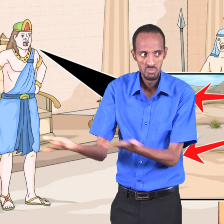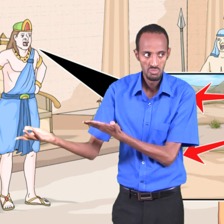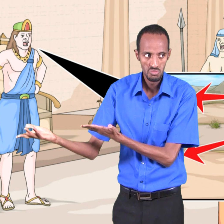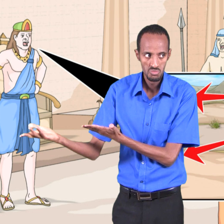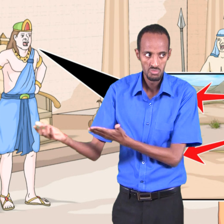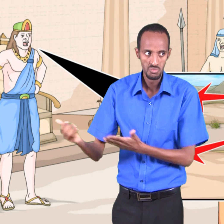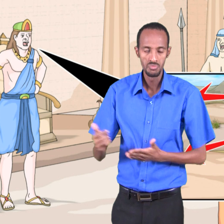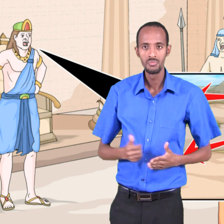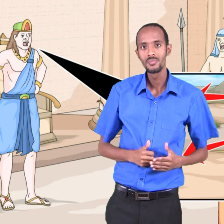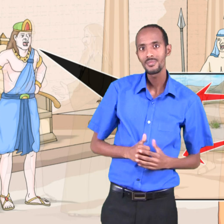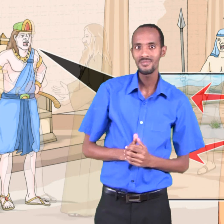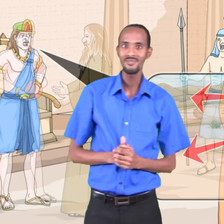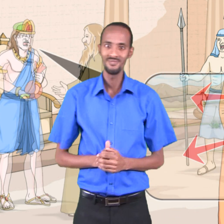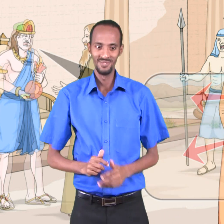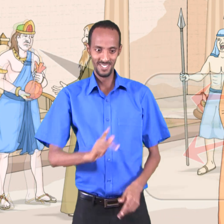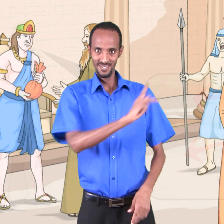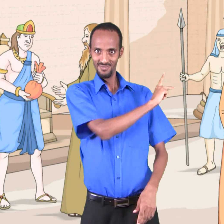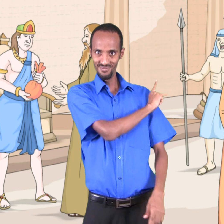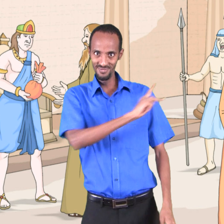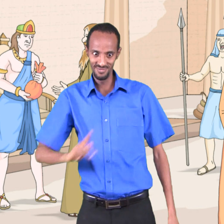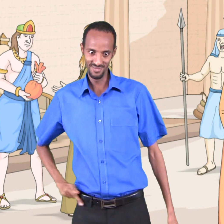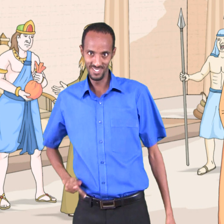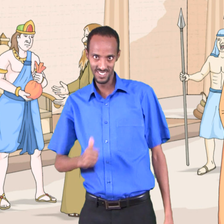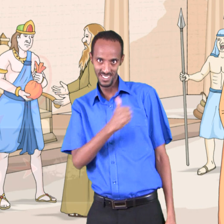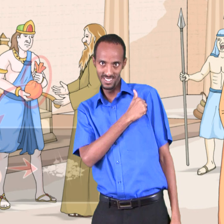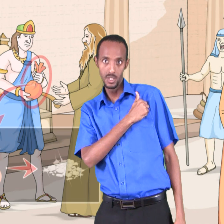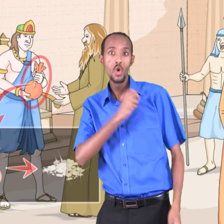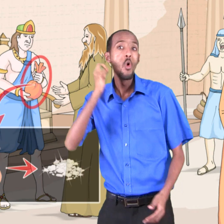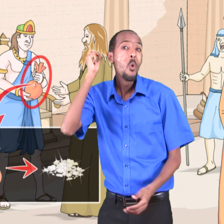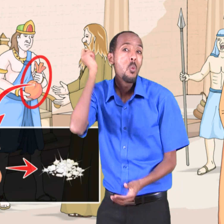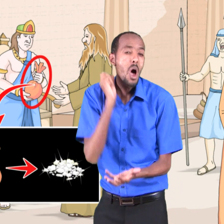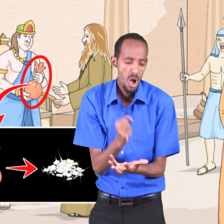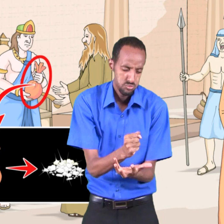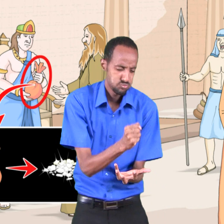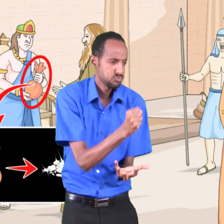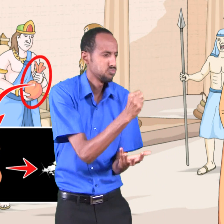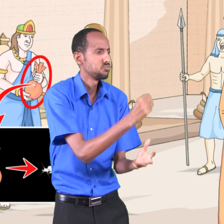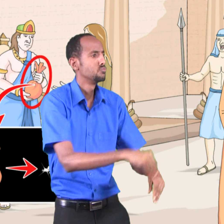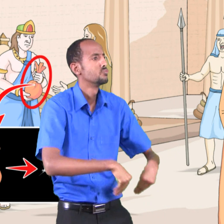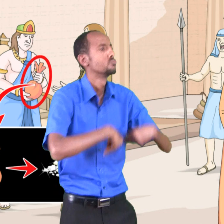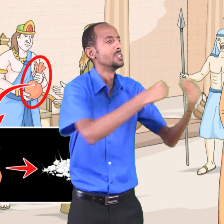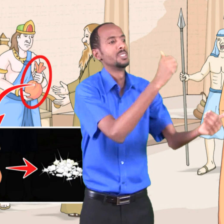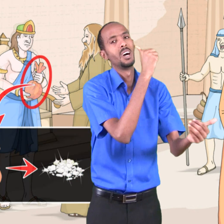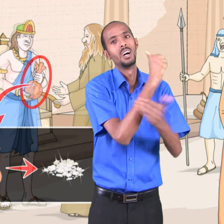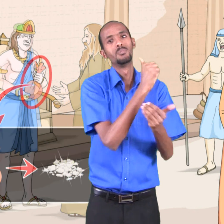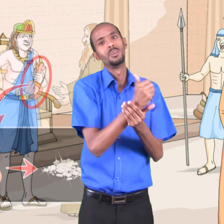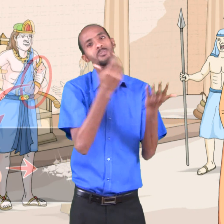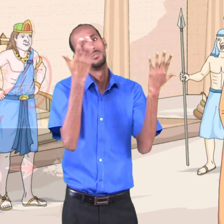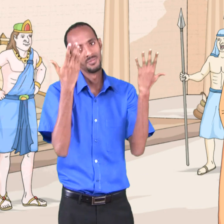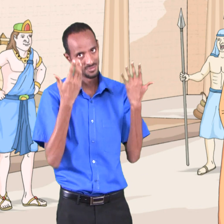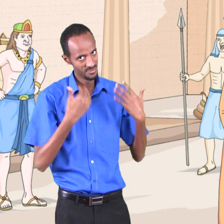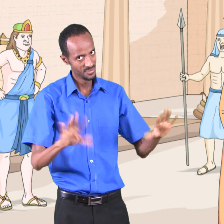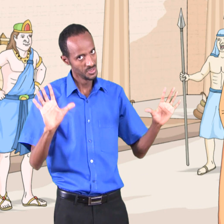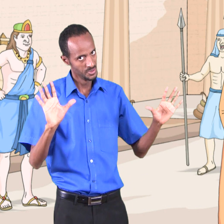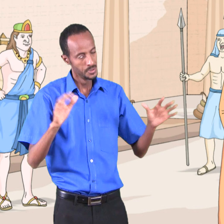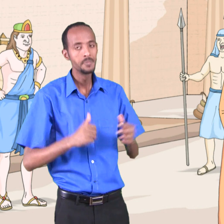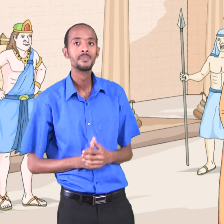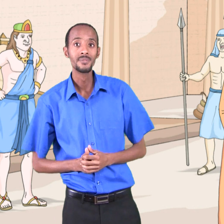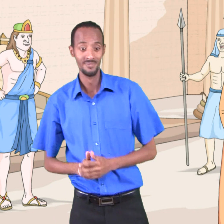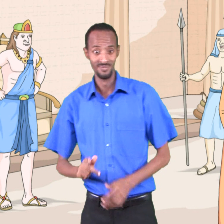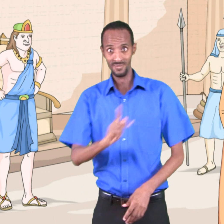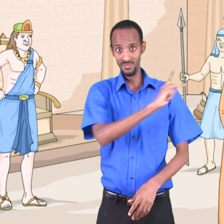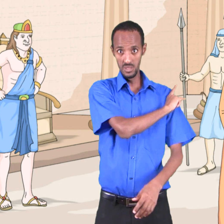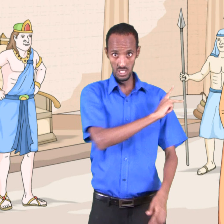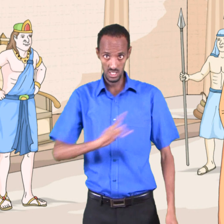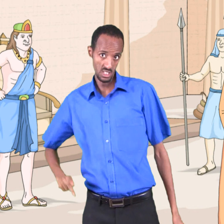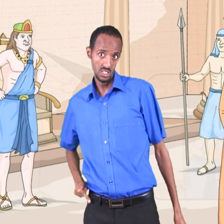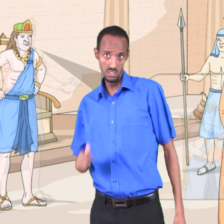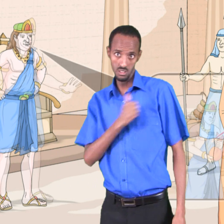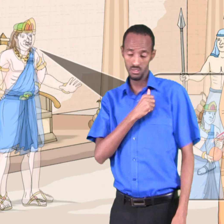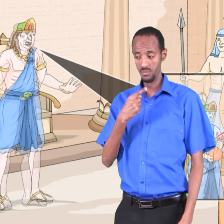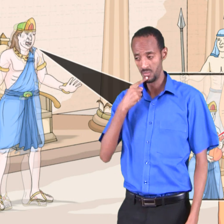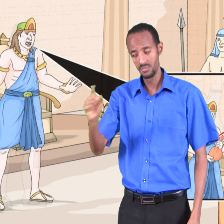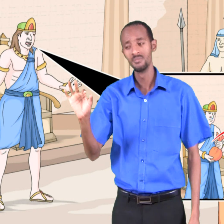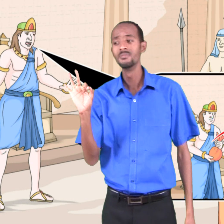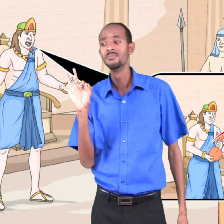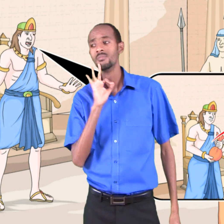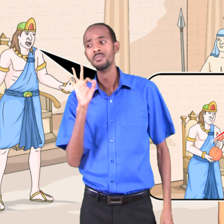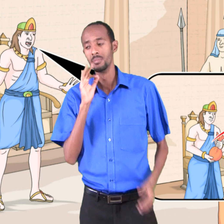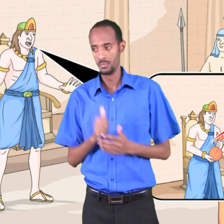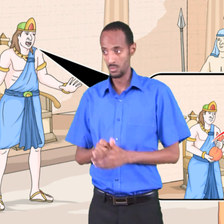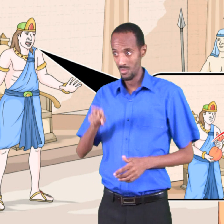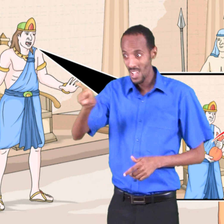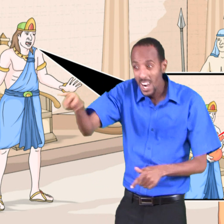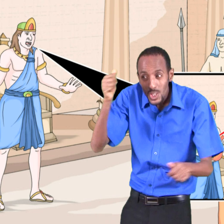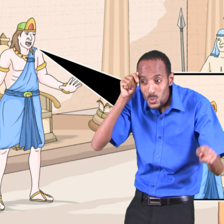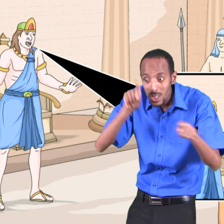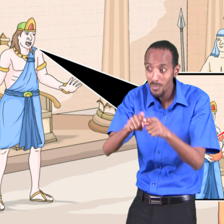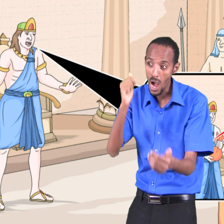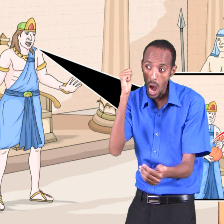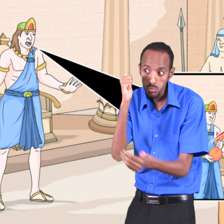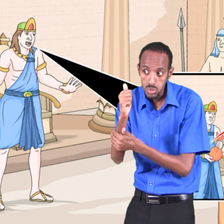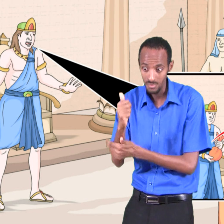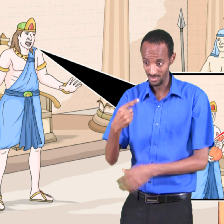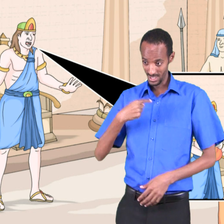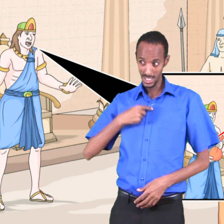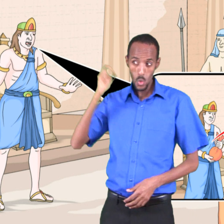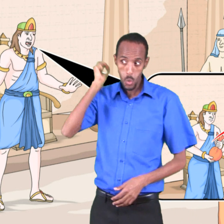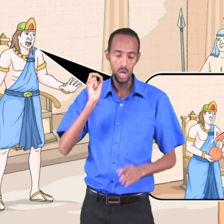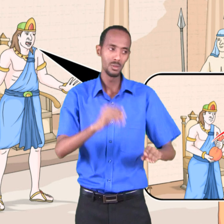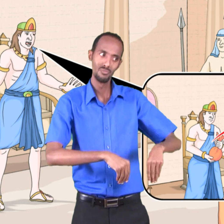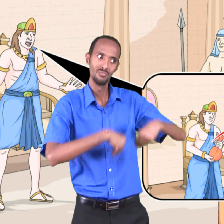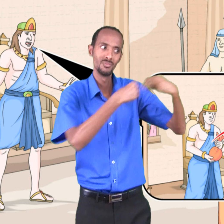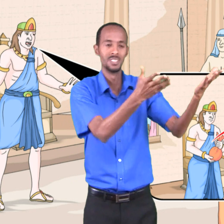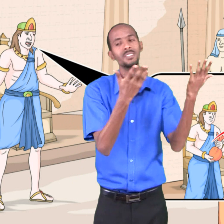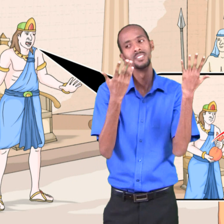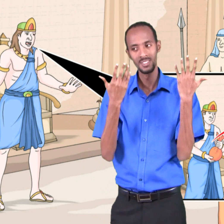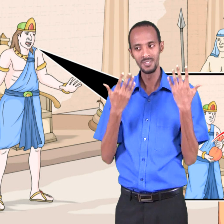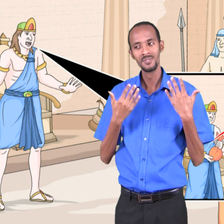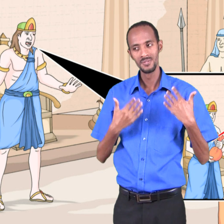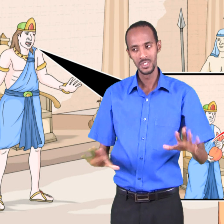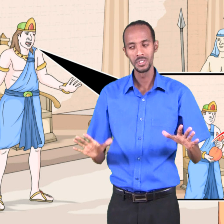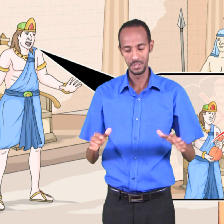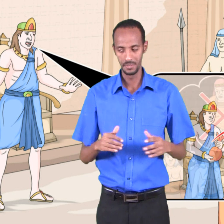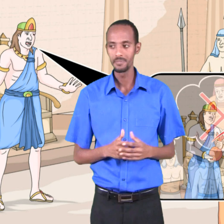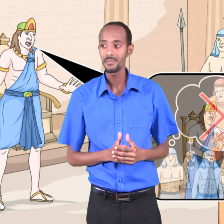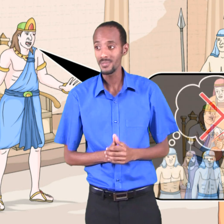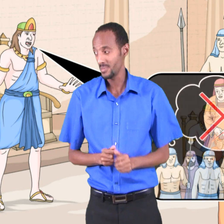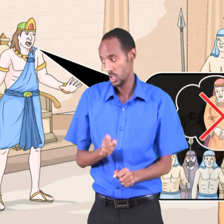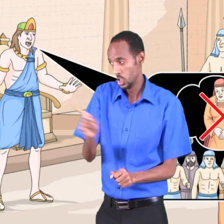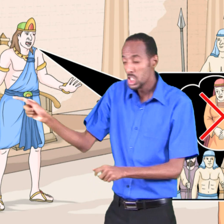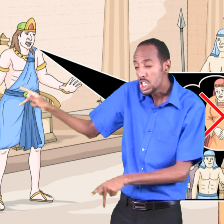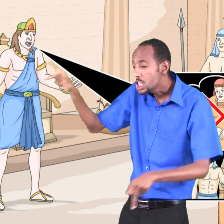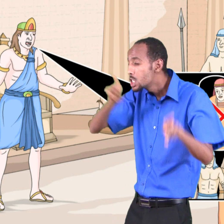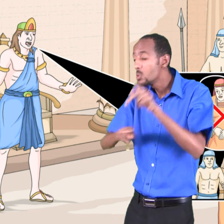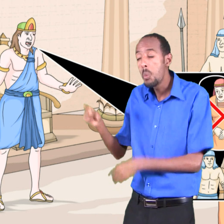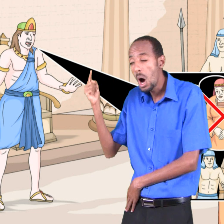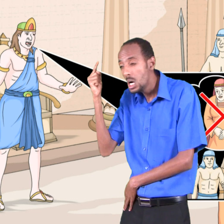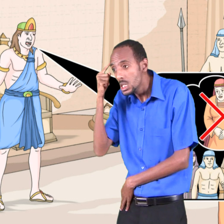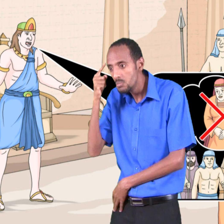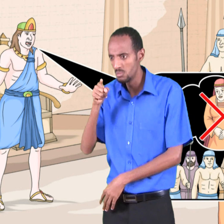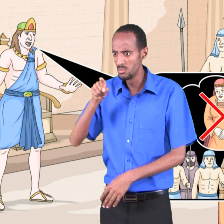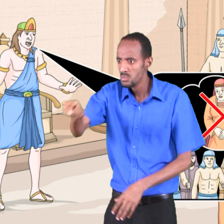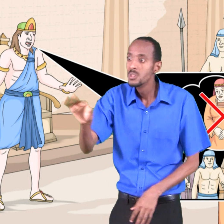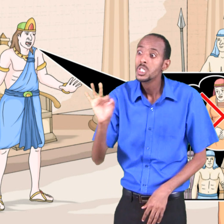And he said to Sarah, “See, I am giving your brother a thousand pieces of silver.